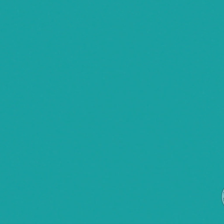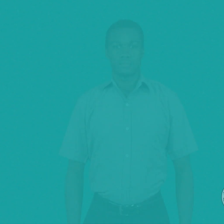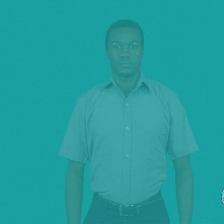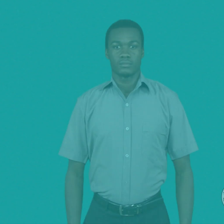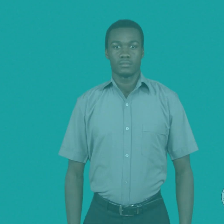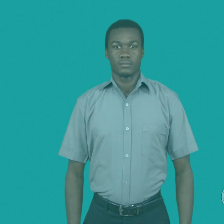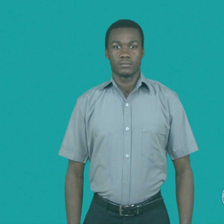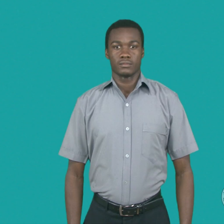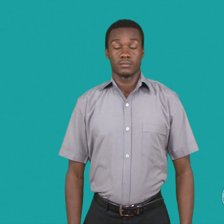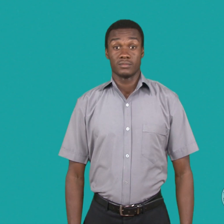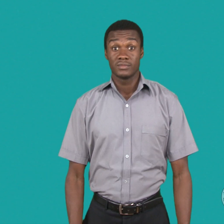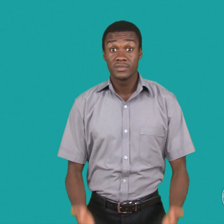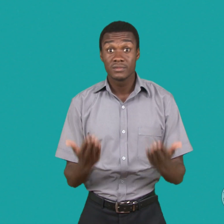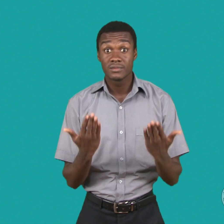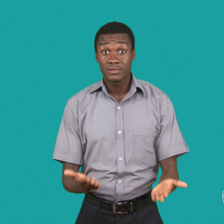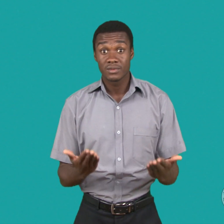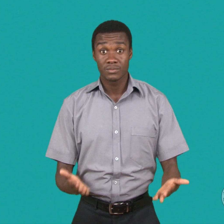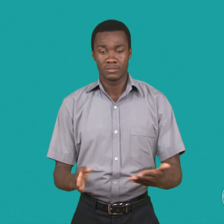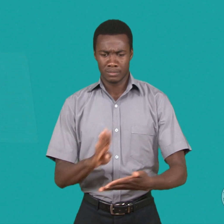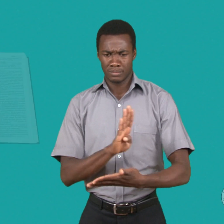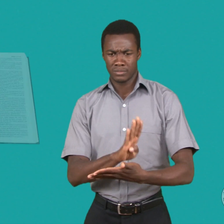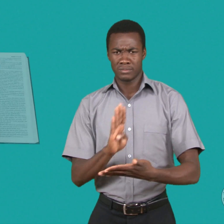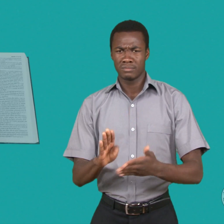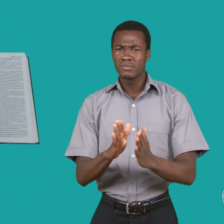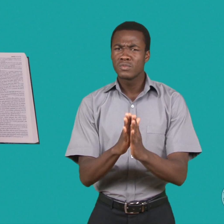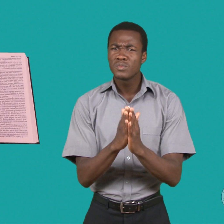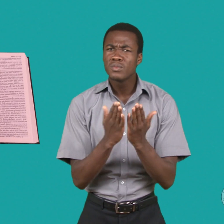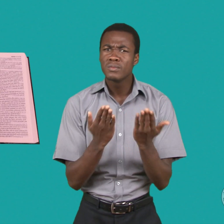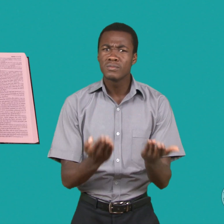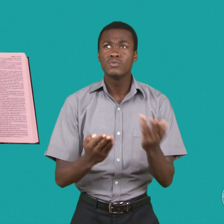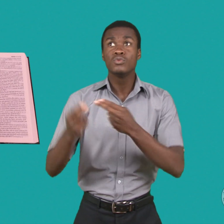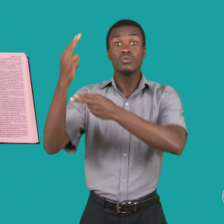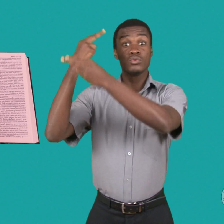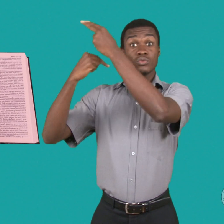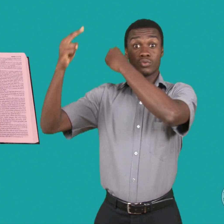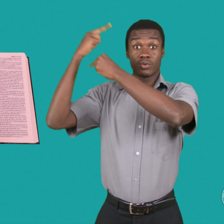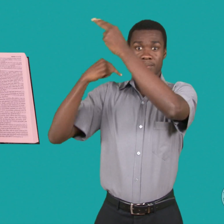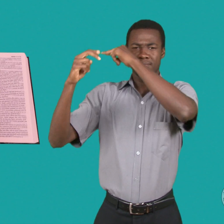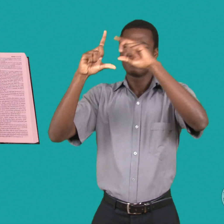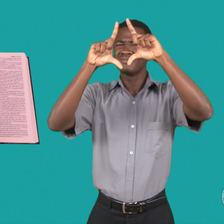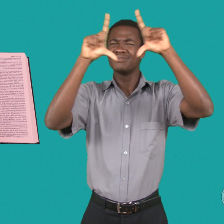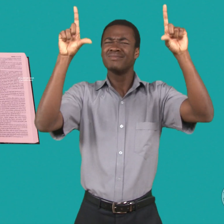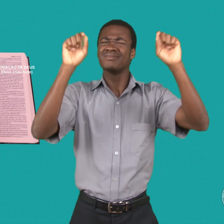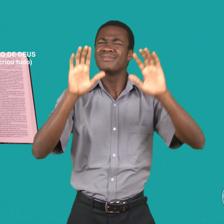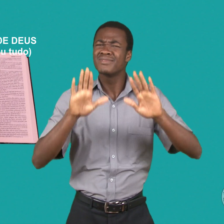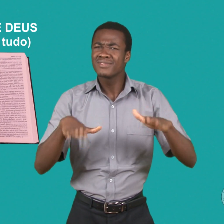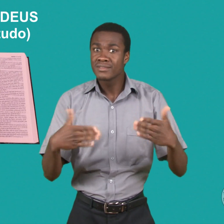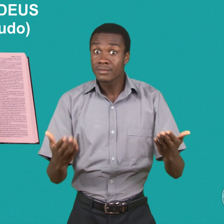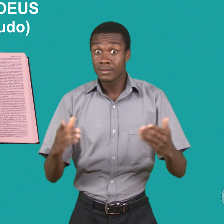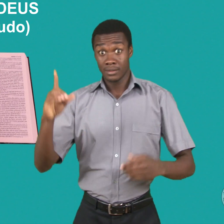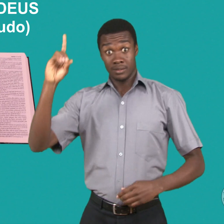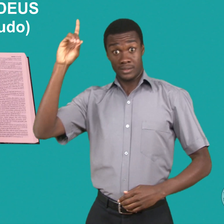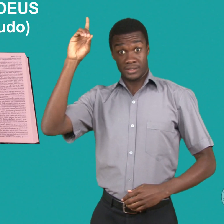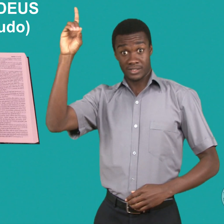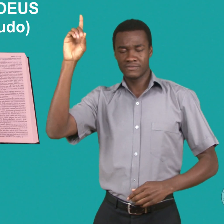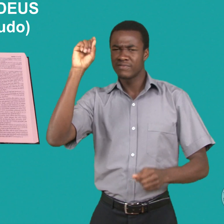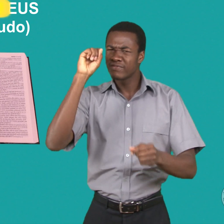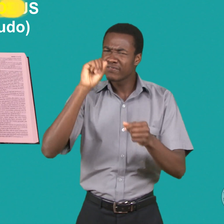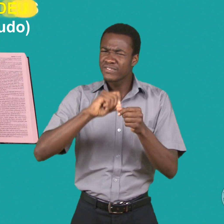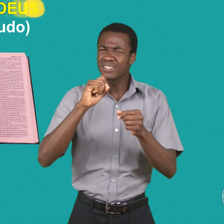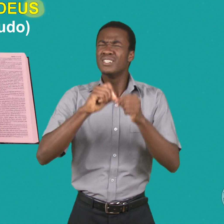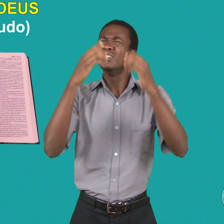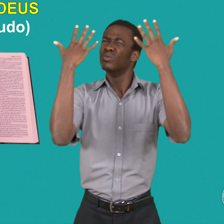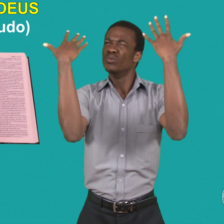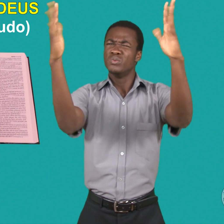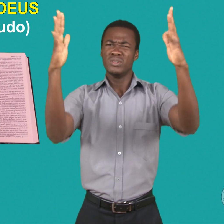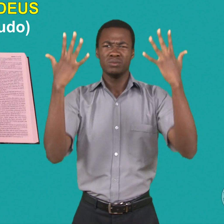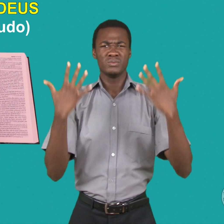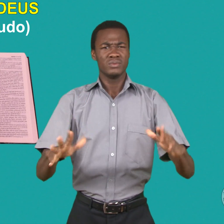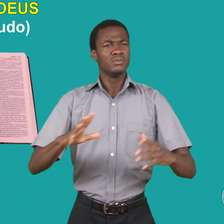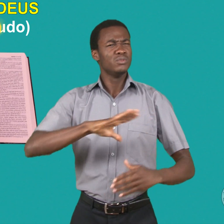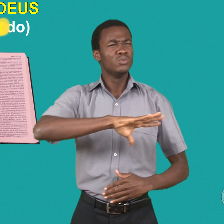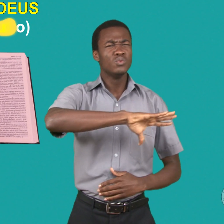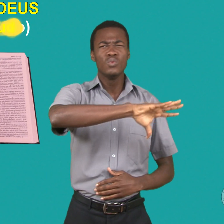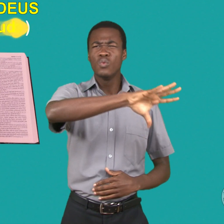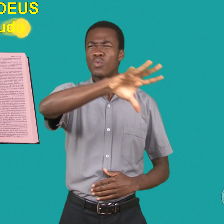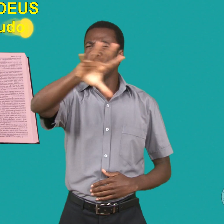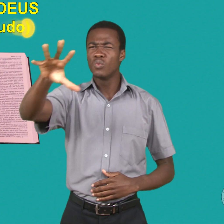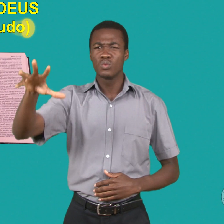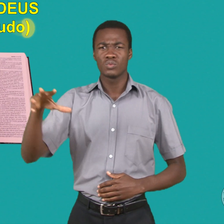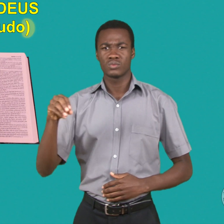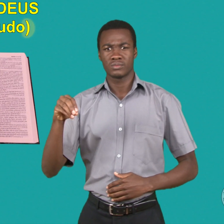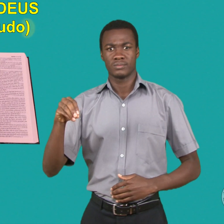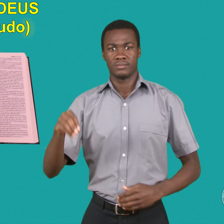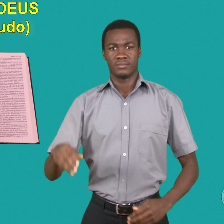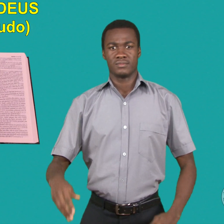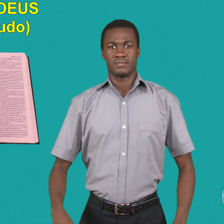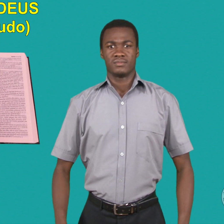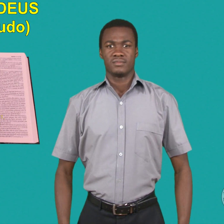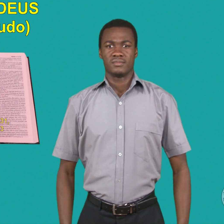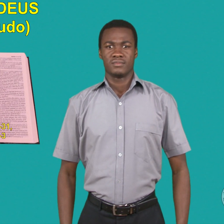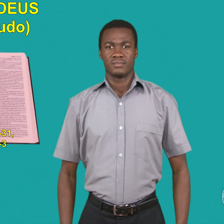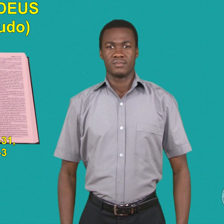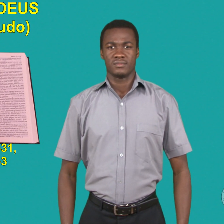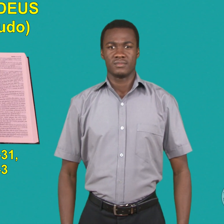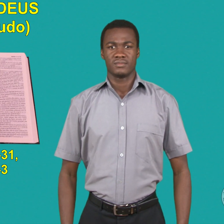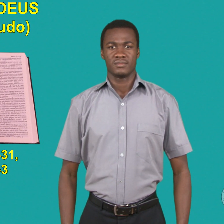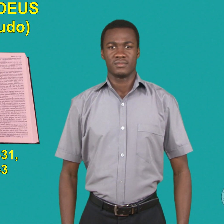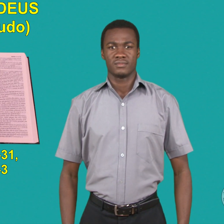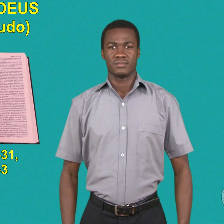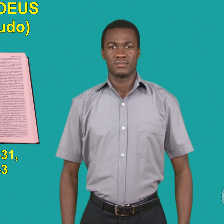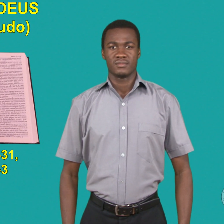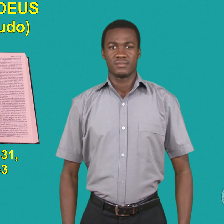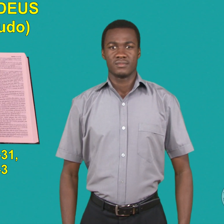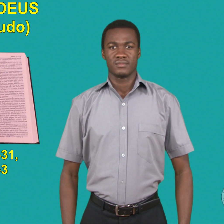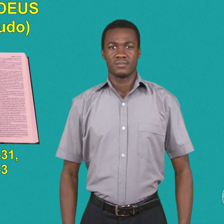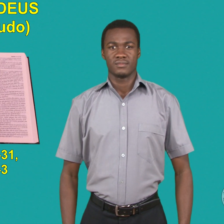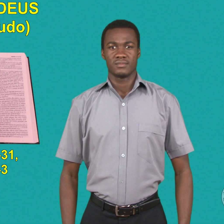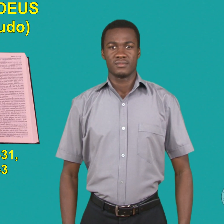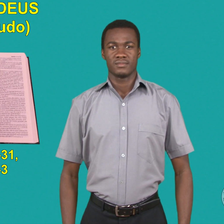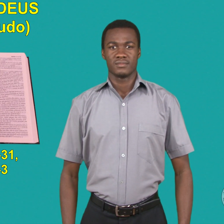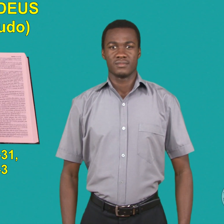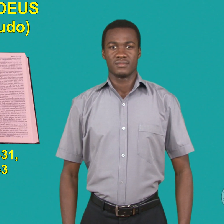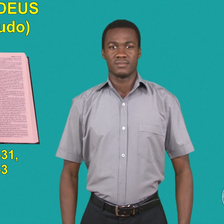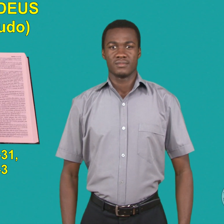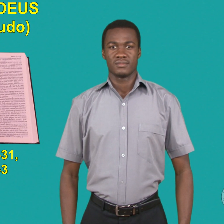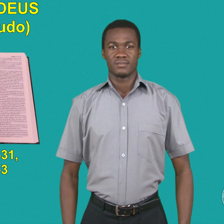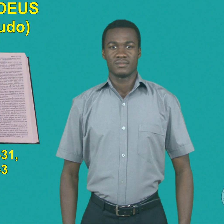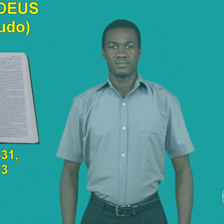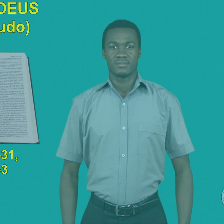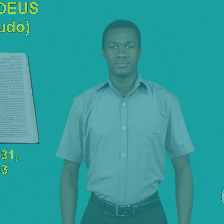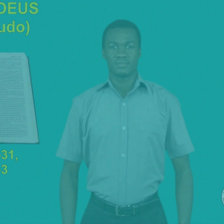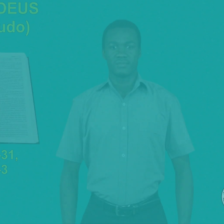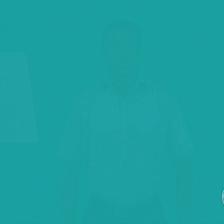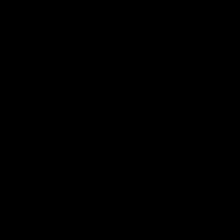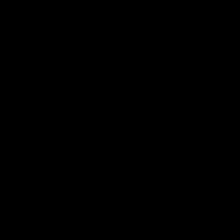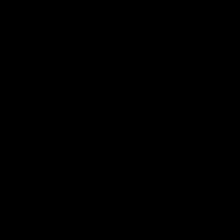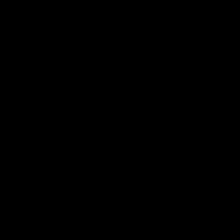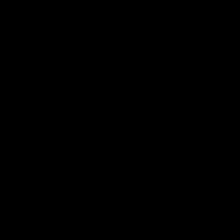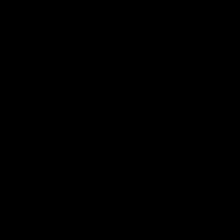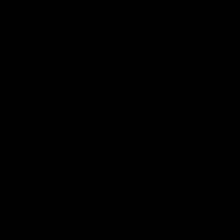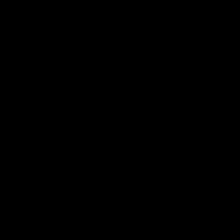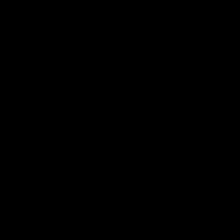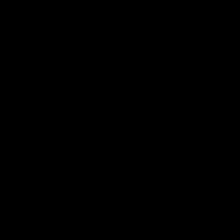God's creation (God made everything)